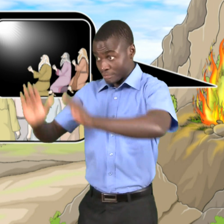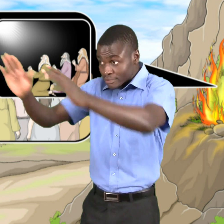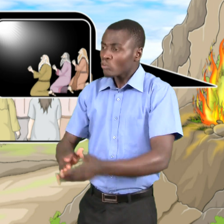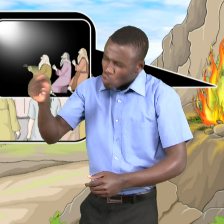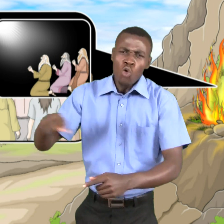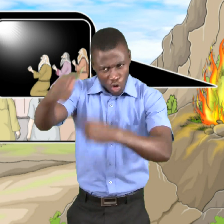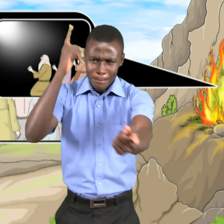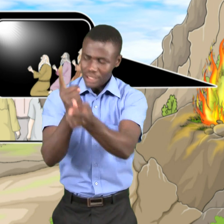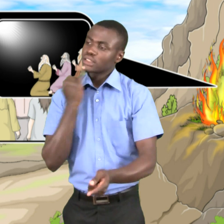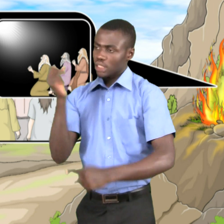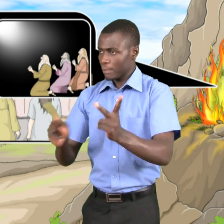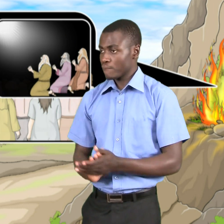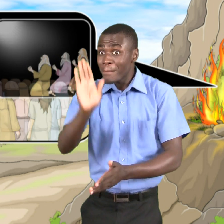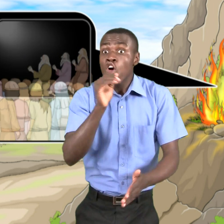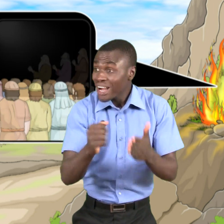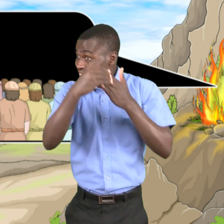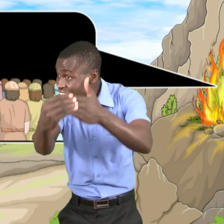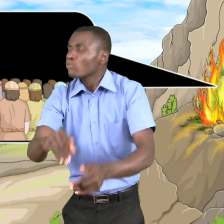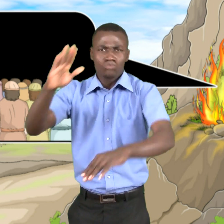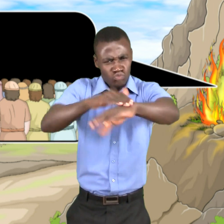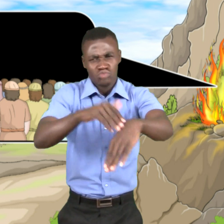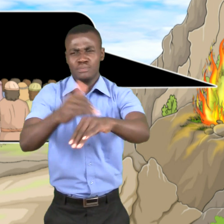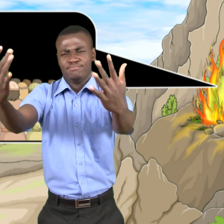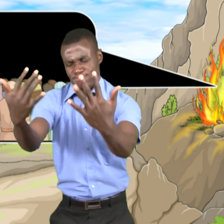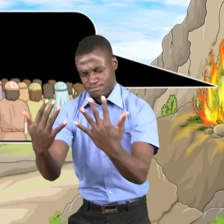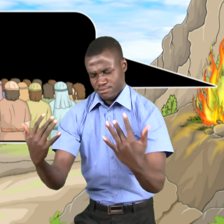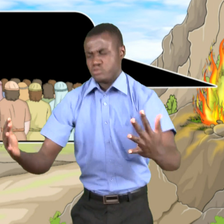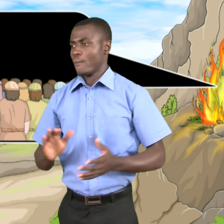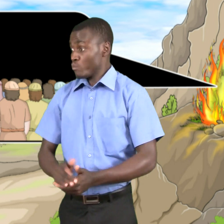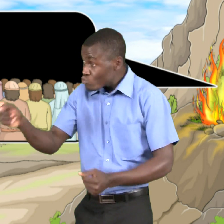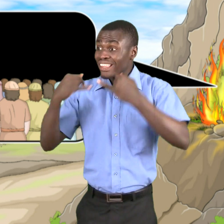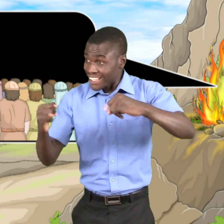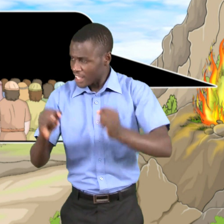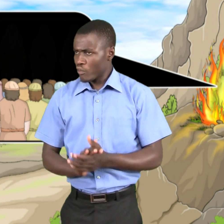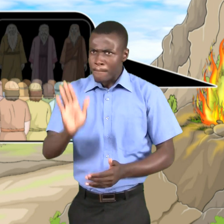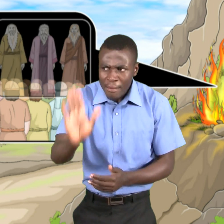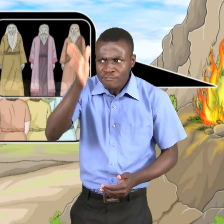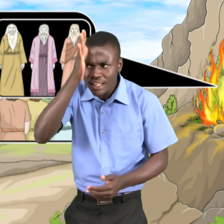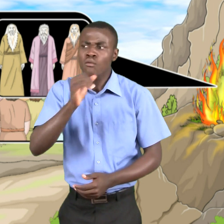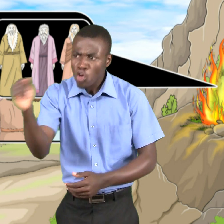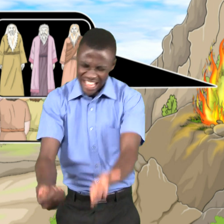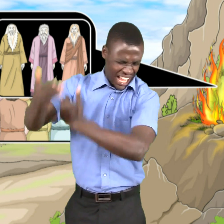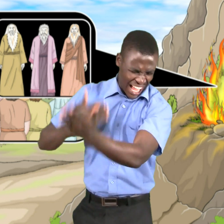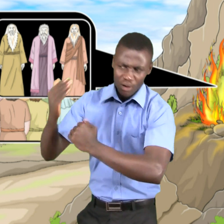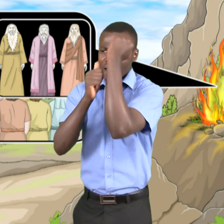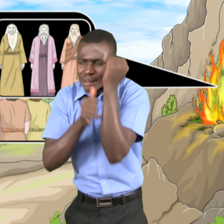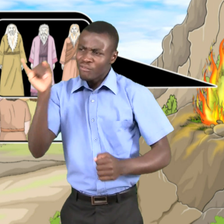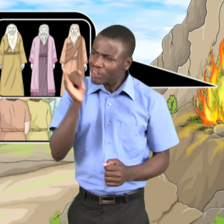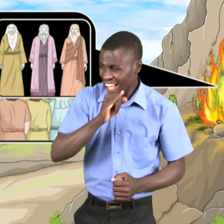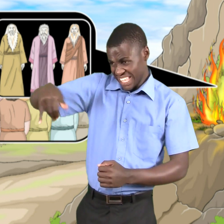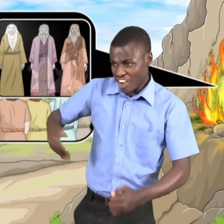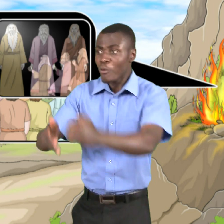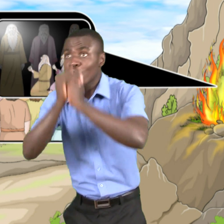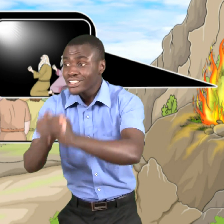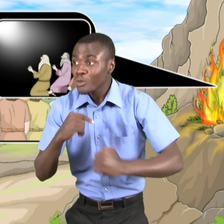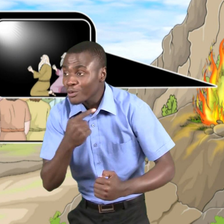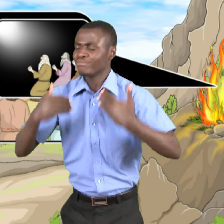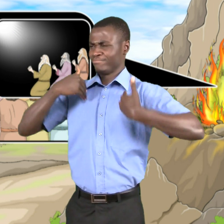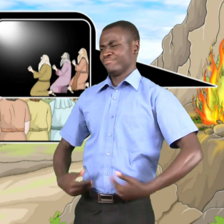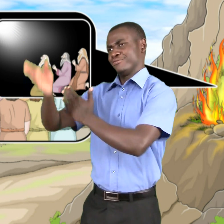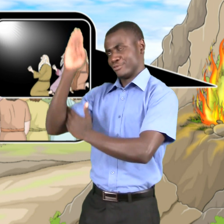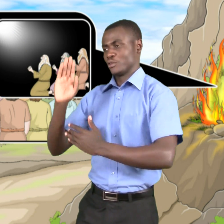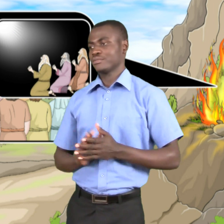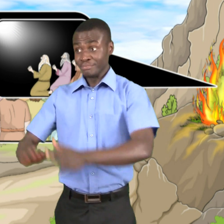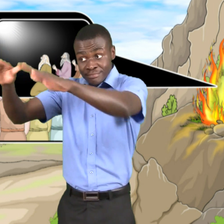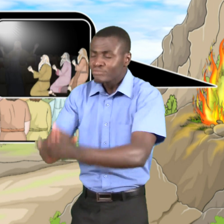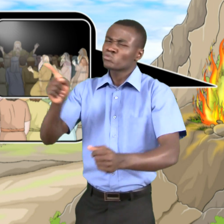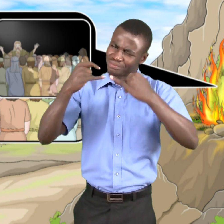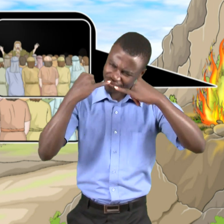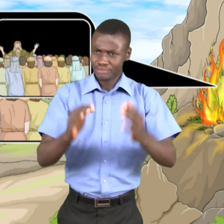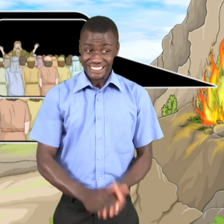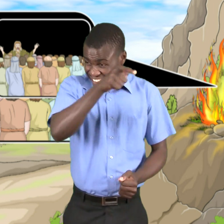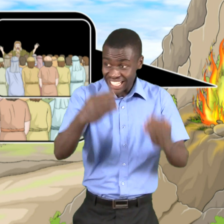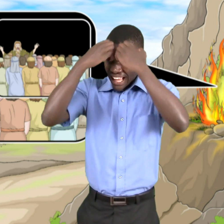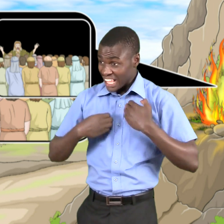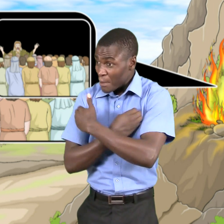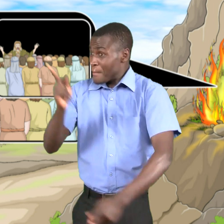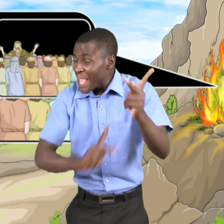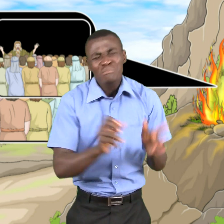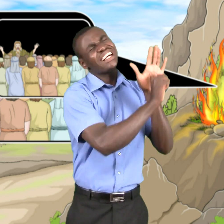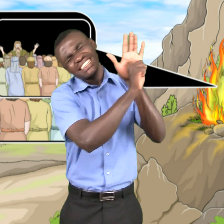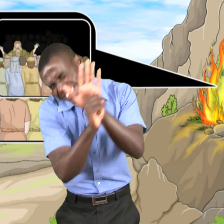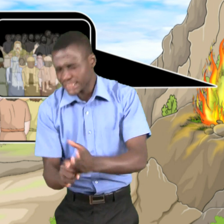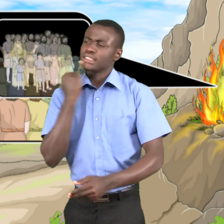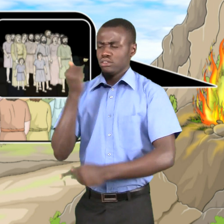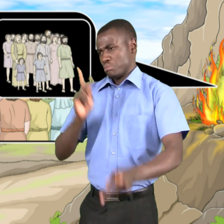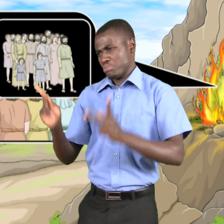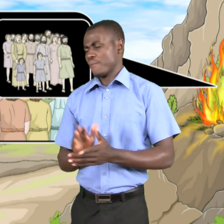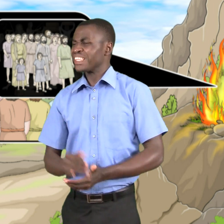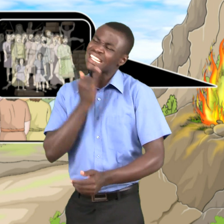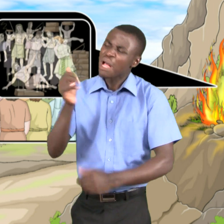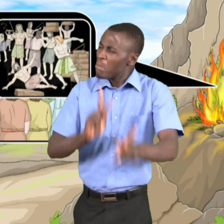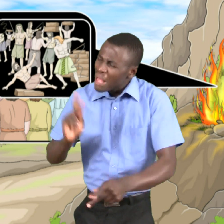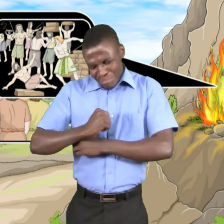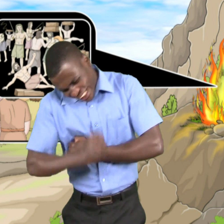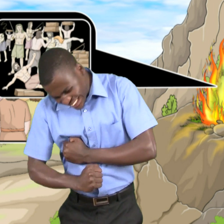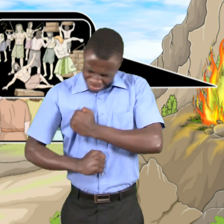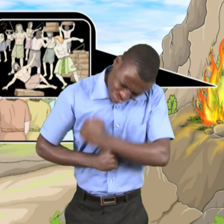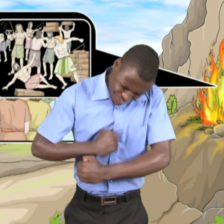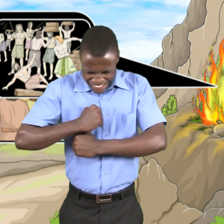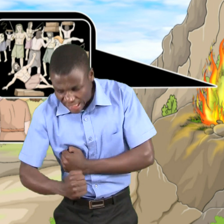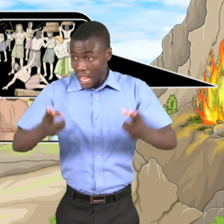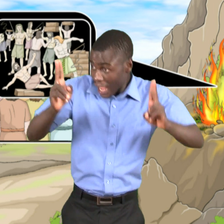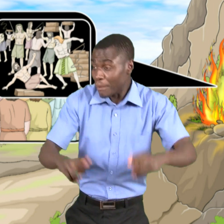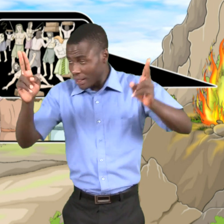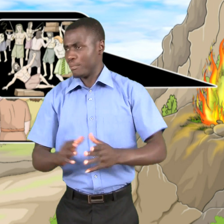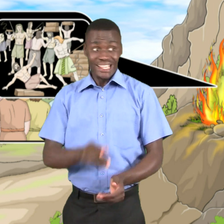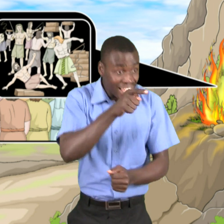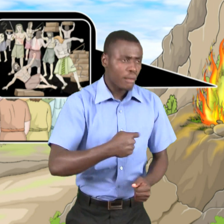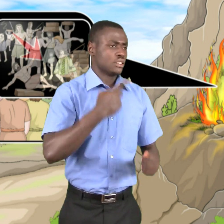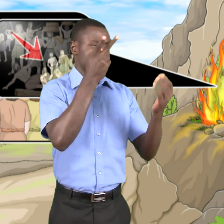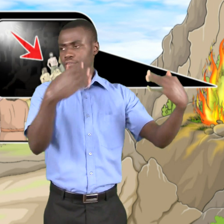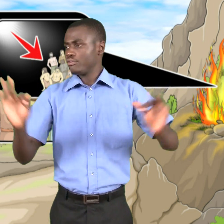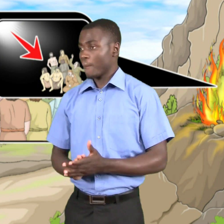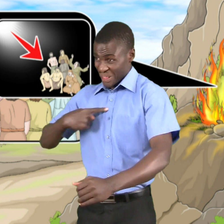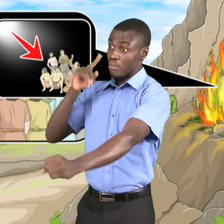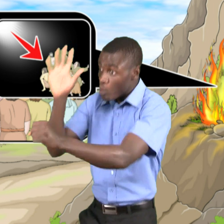Go, assemble the elders of Israel and say to them, ‘The LORD, the God of your fathers—the God of Abraham, Isaac, and Jacob—has appeared to me and said: I have surely attended to you and have seen what has been done to you in Egypt.